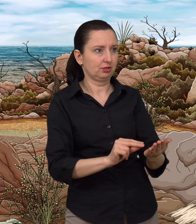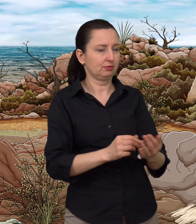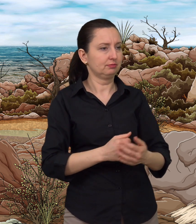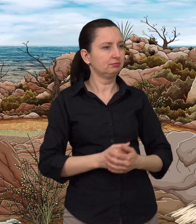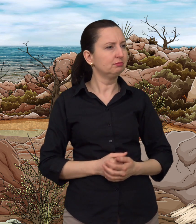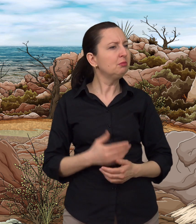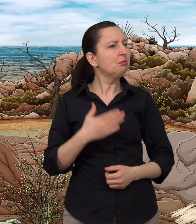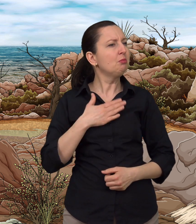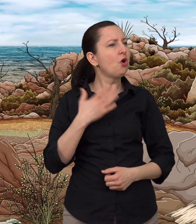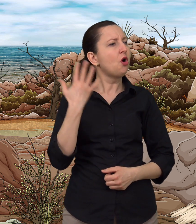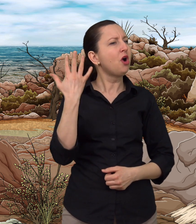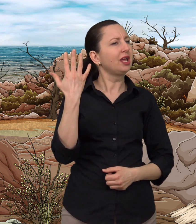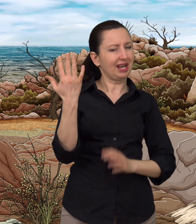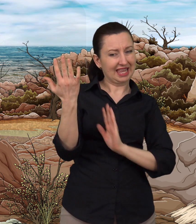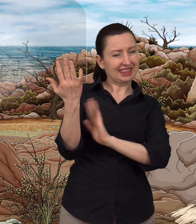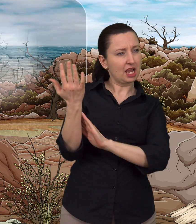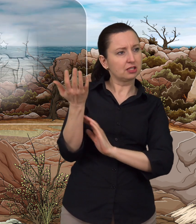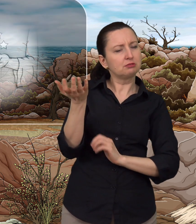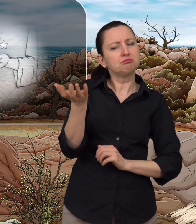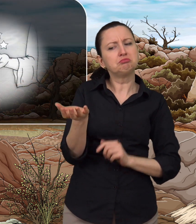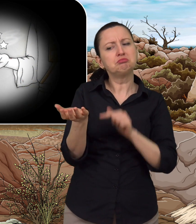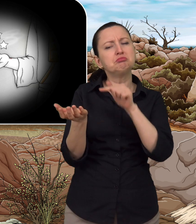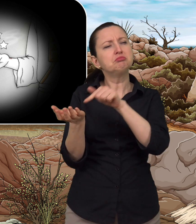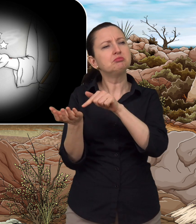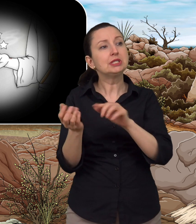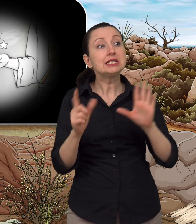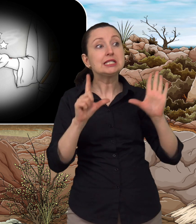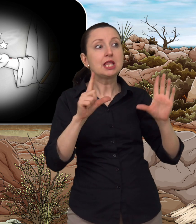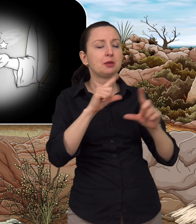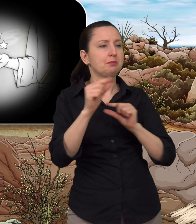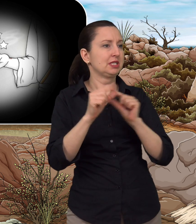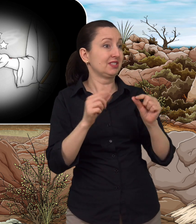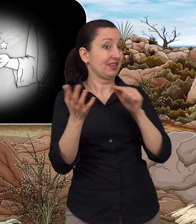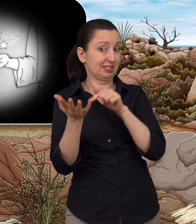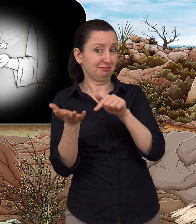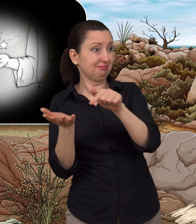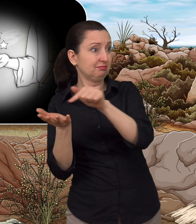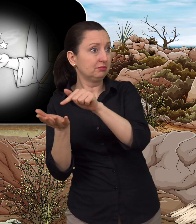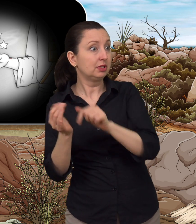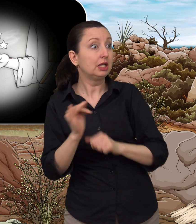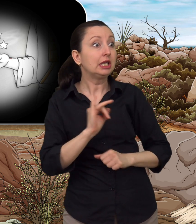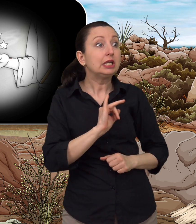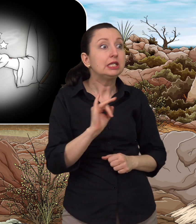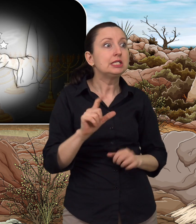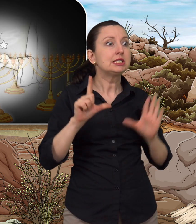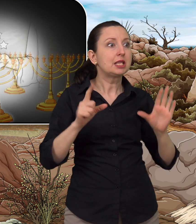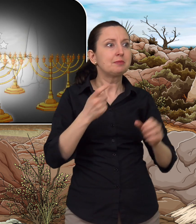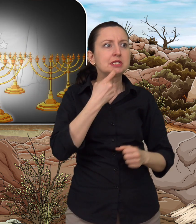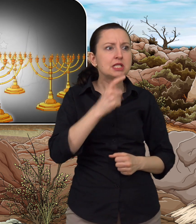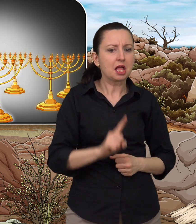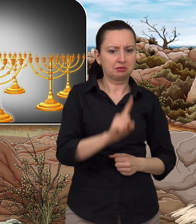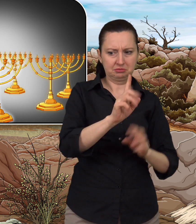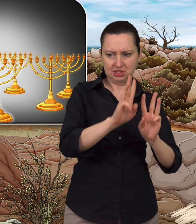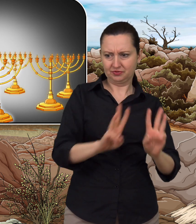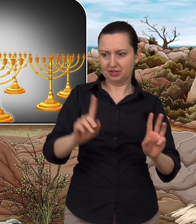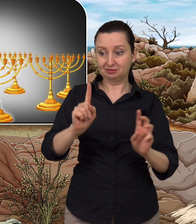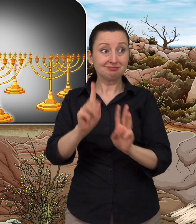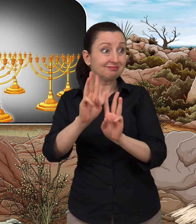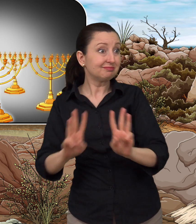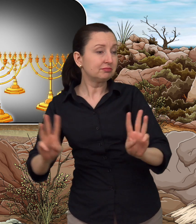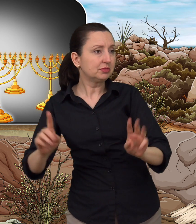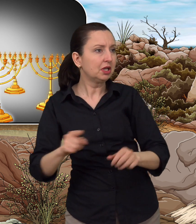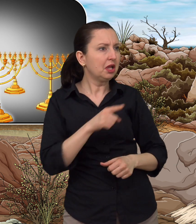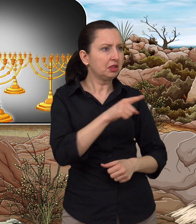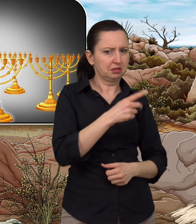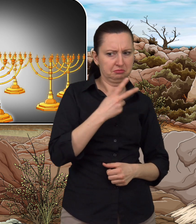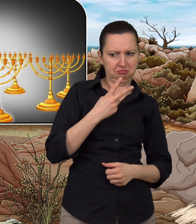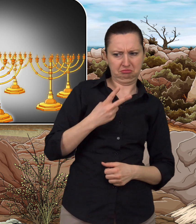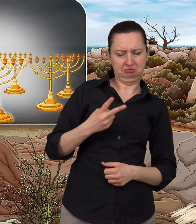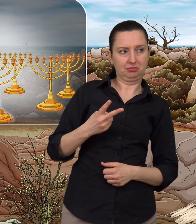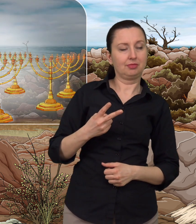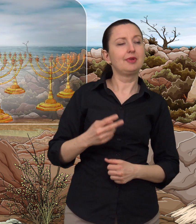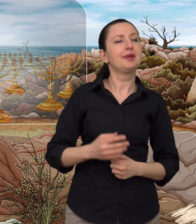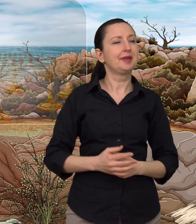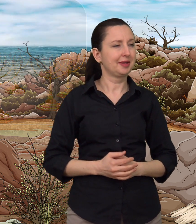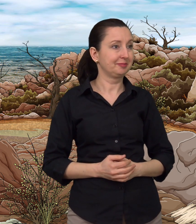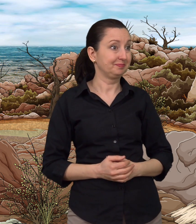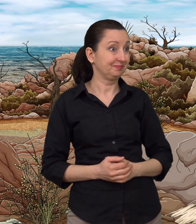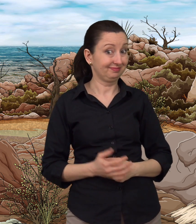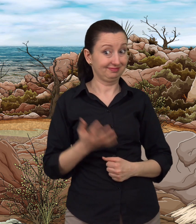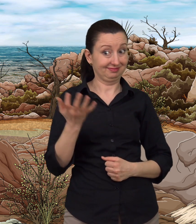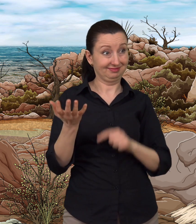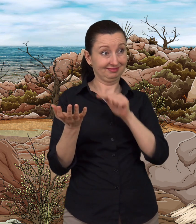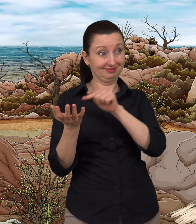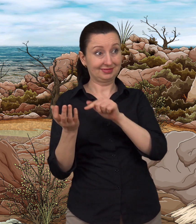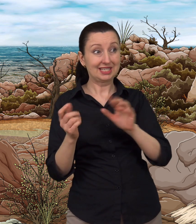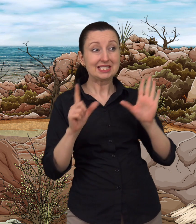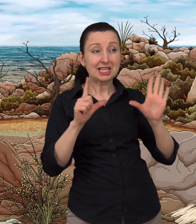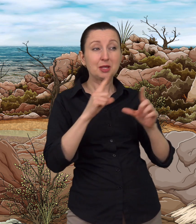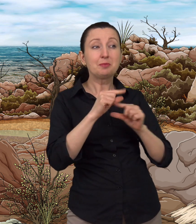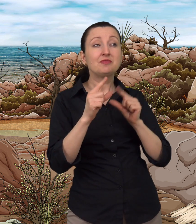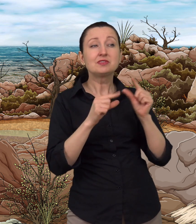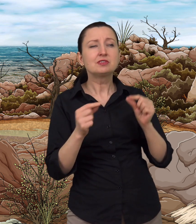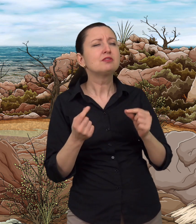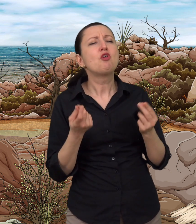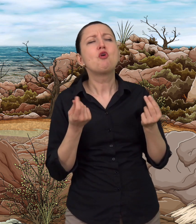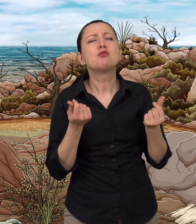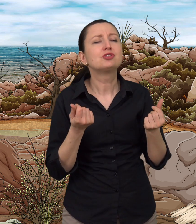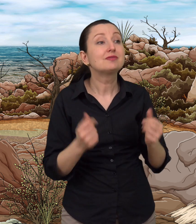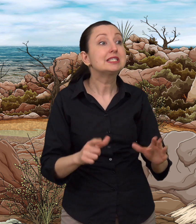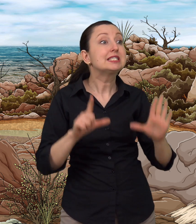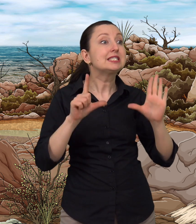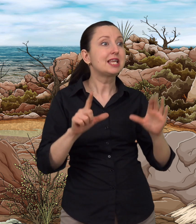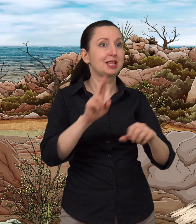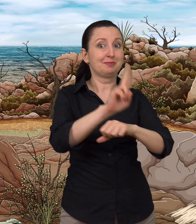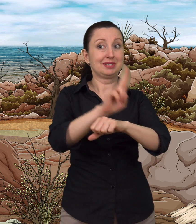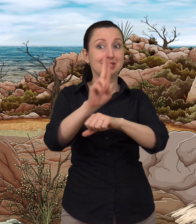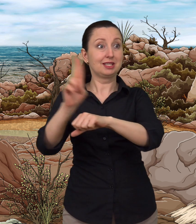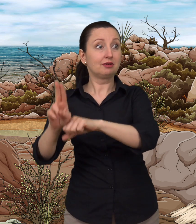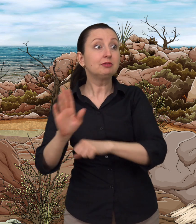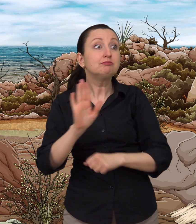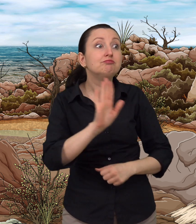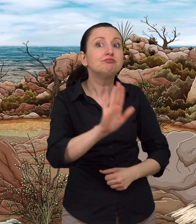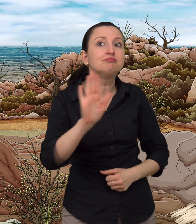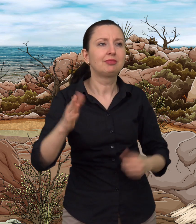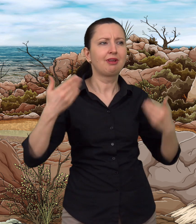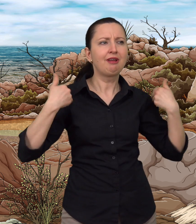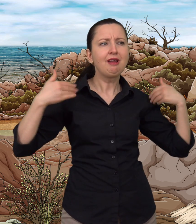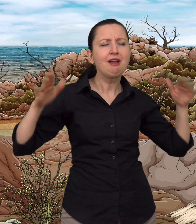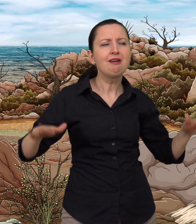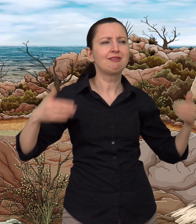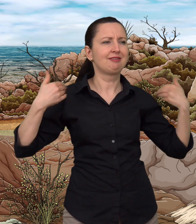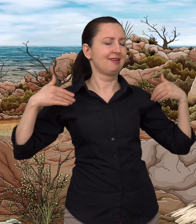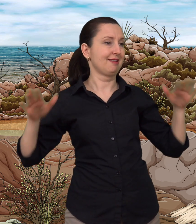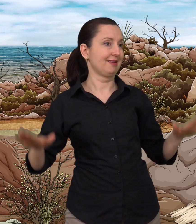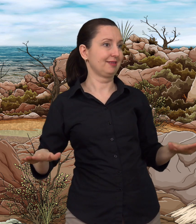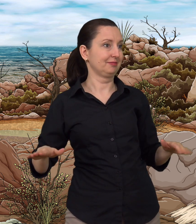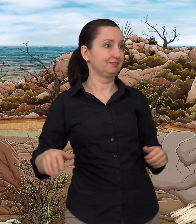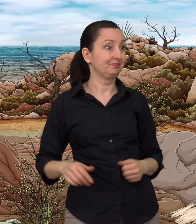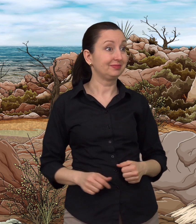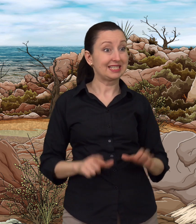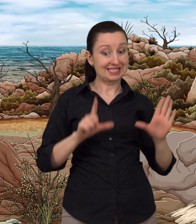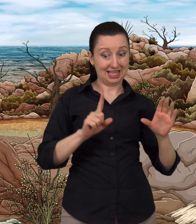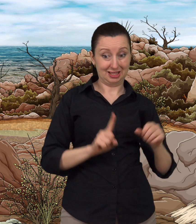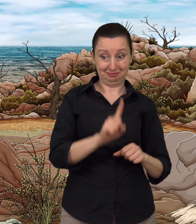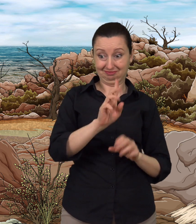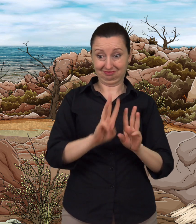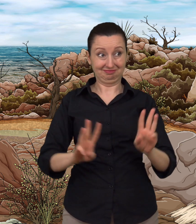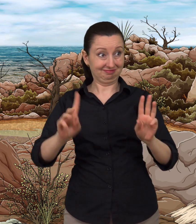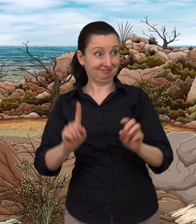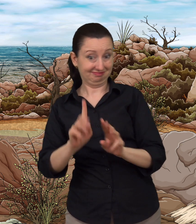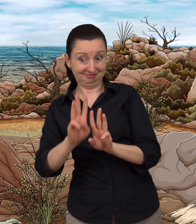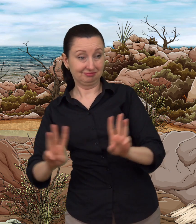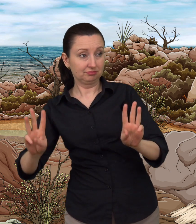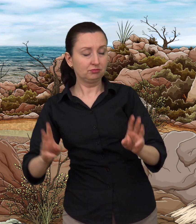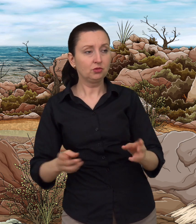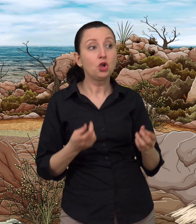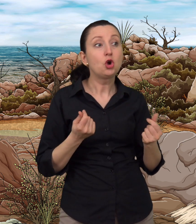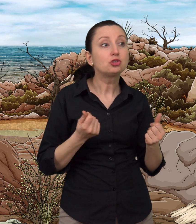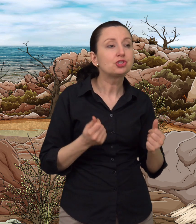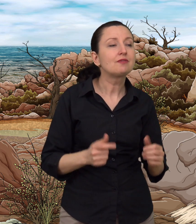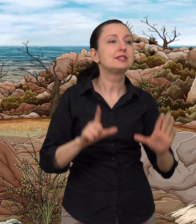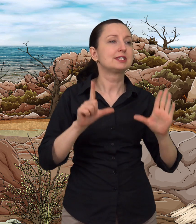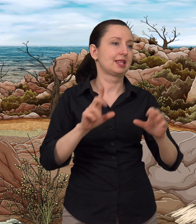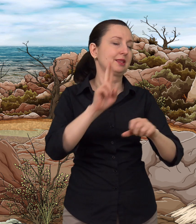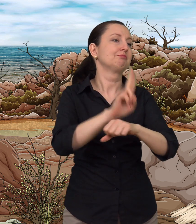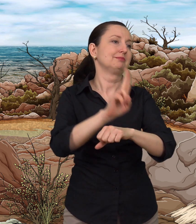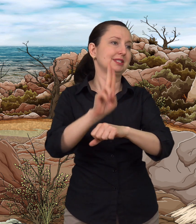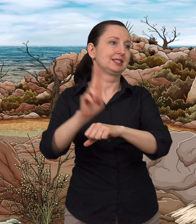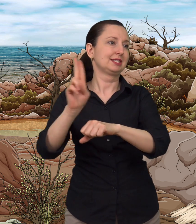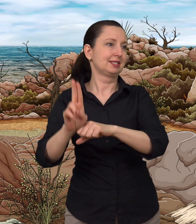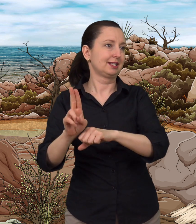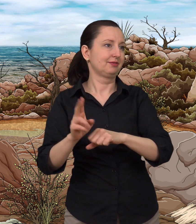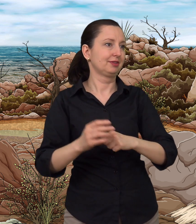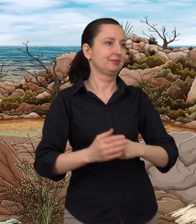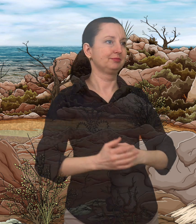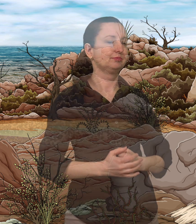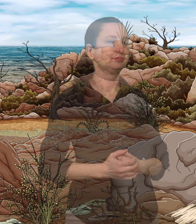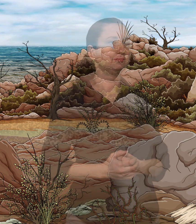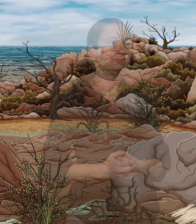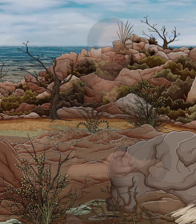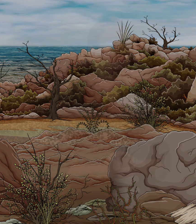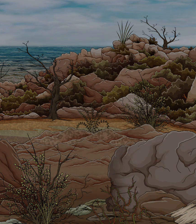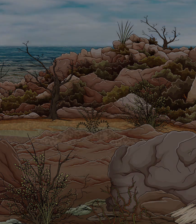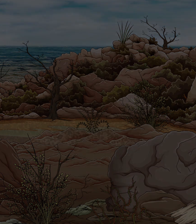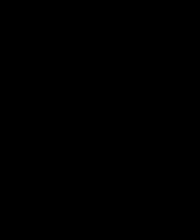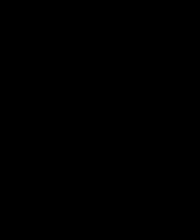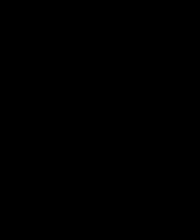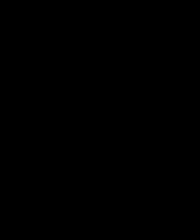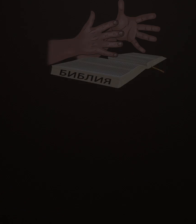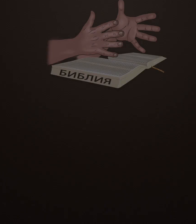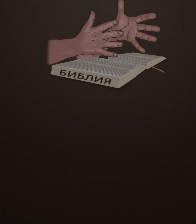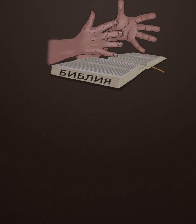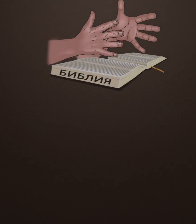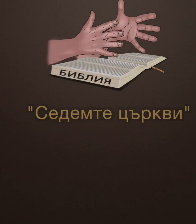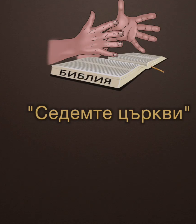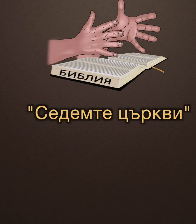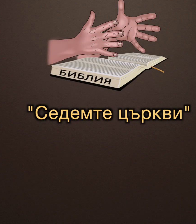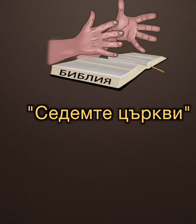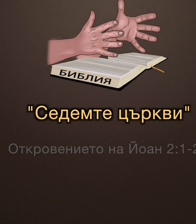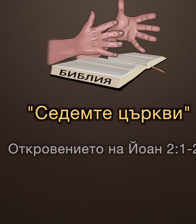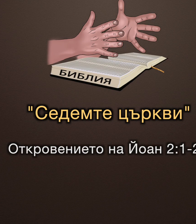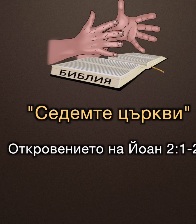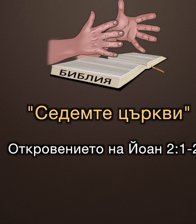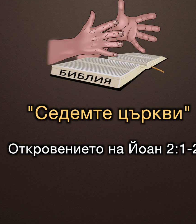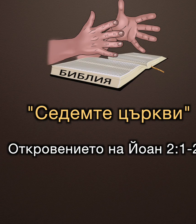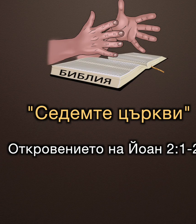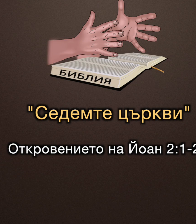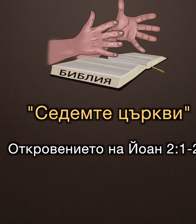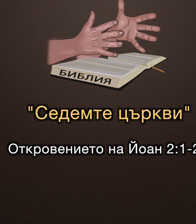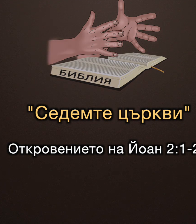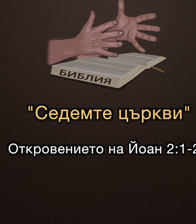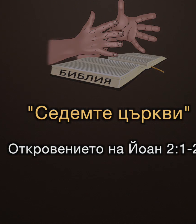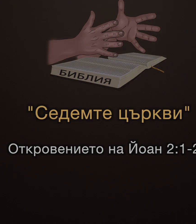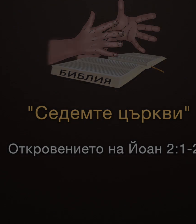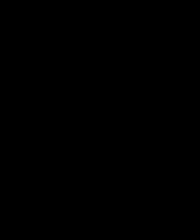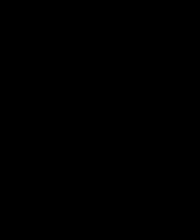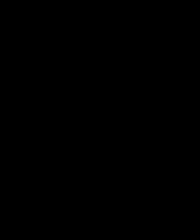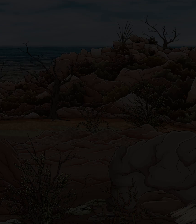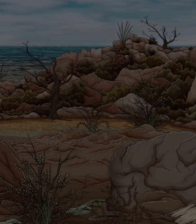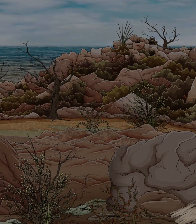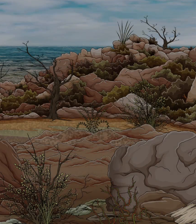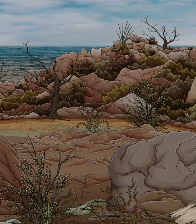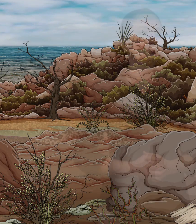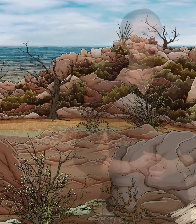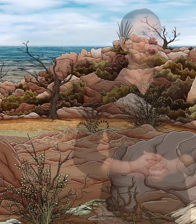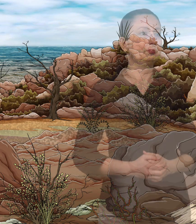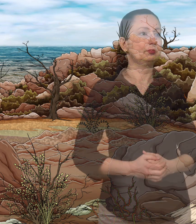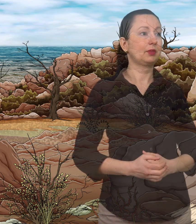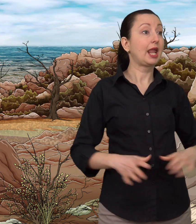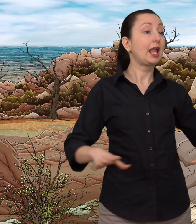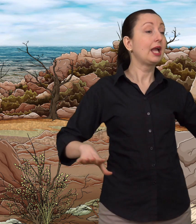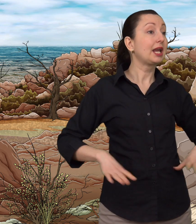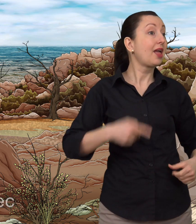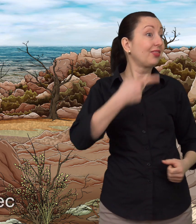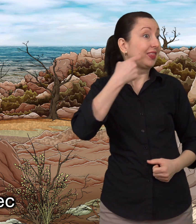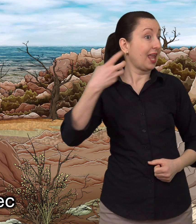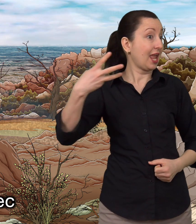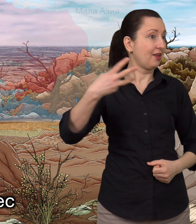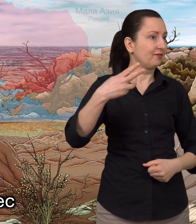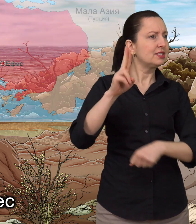This is the mystery of the seven stars you saw in My right hand and of the seven golden lampstands: The seven stars are the angels of the seven churches, and the seven lampstands are the seven churches.